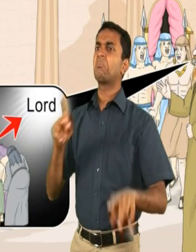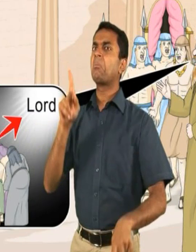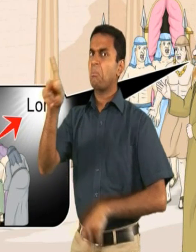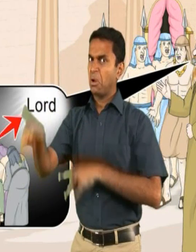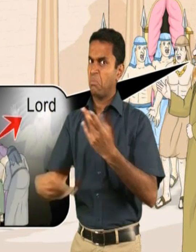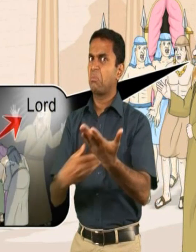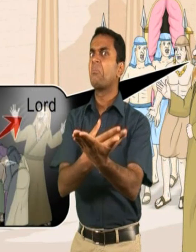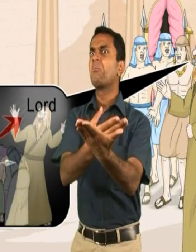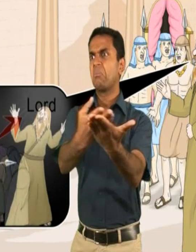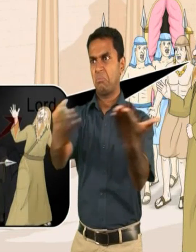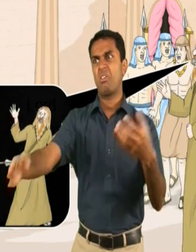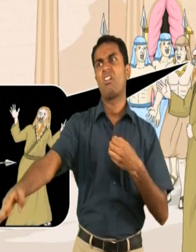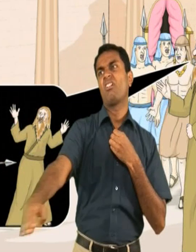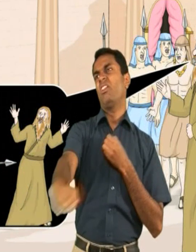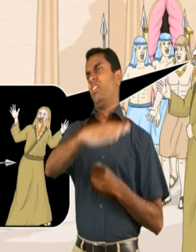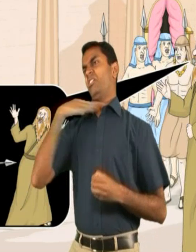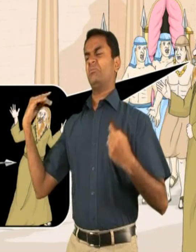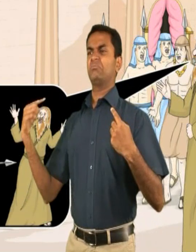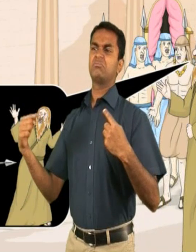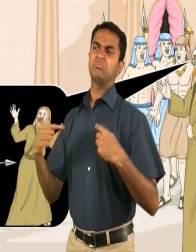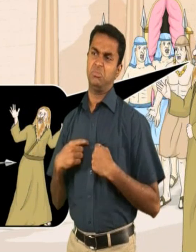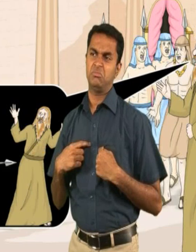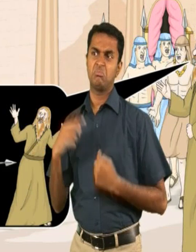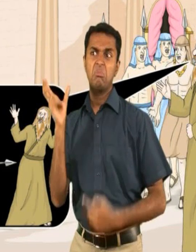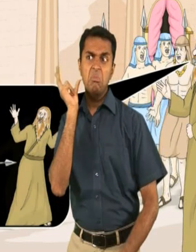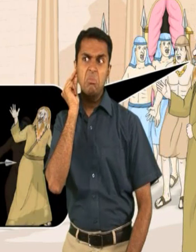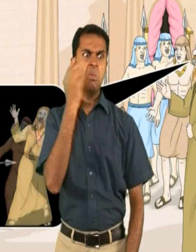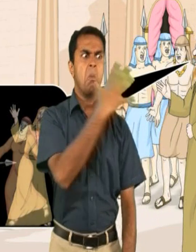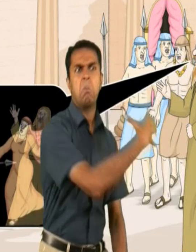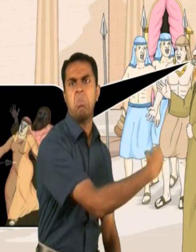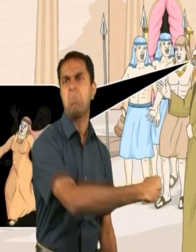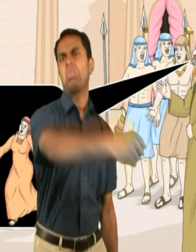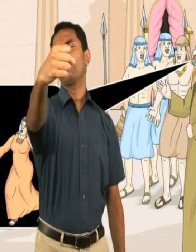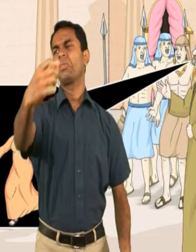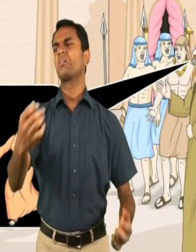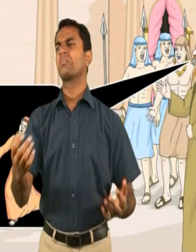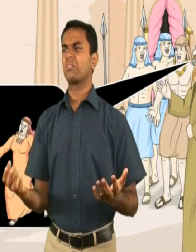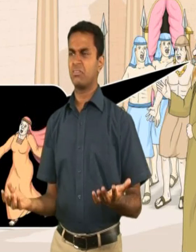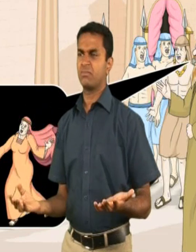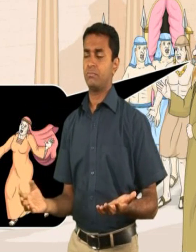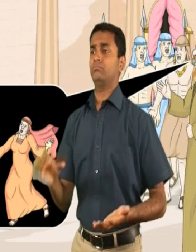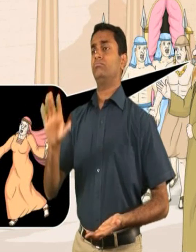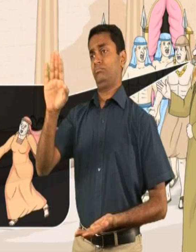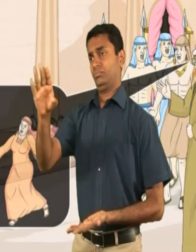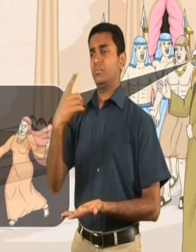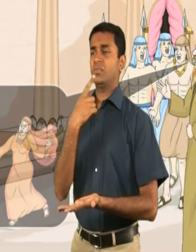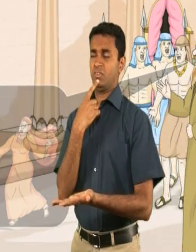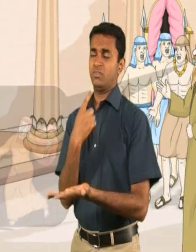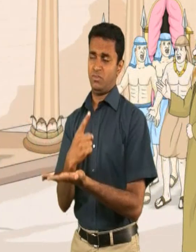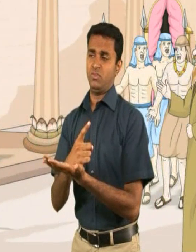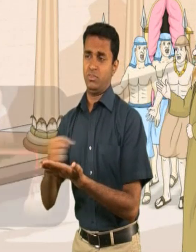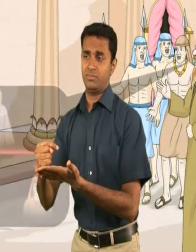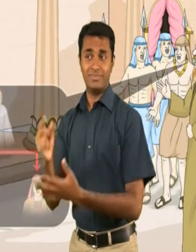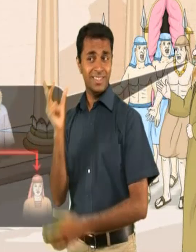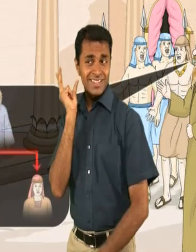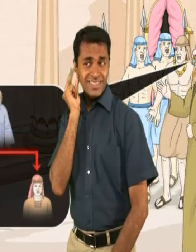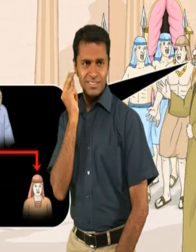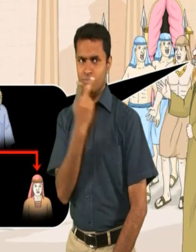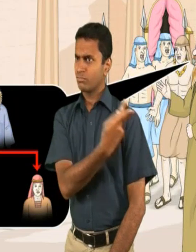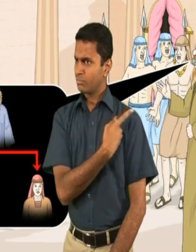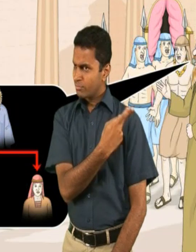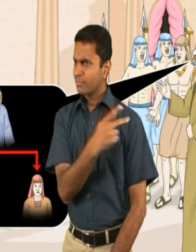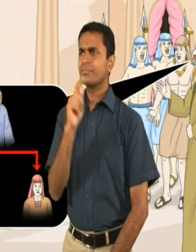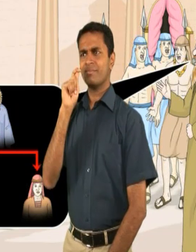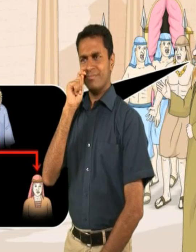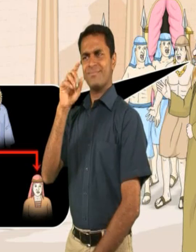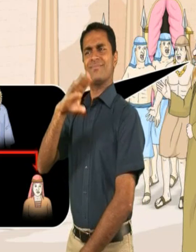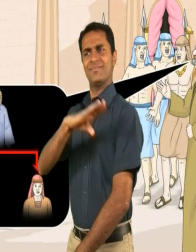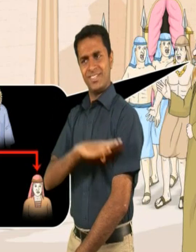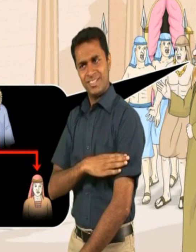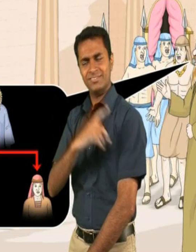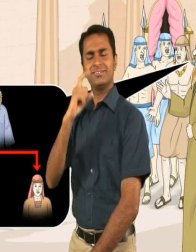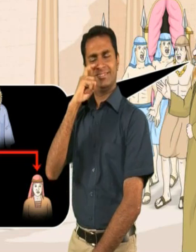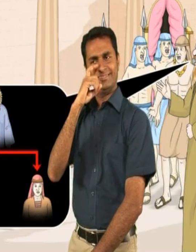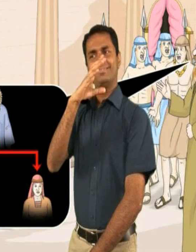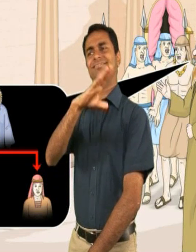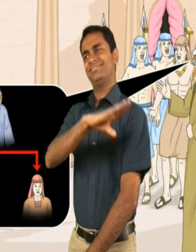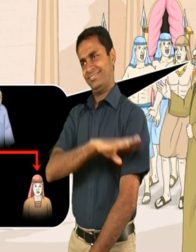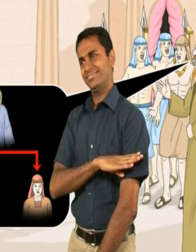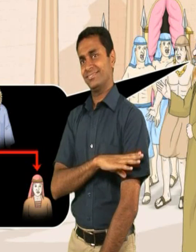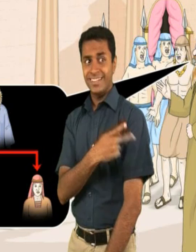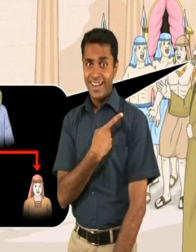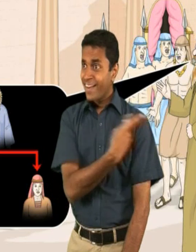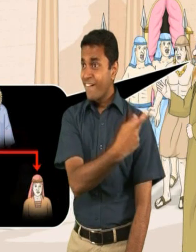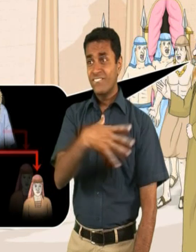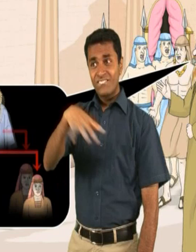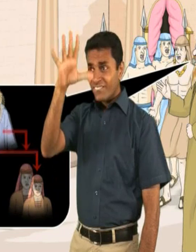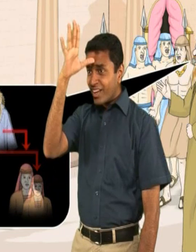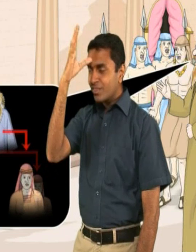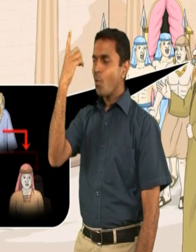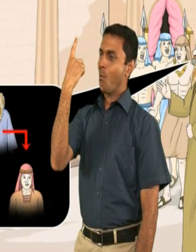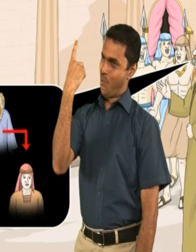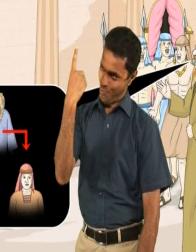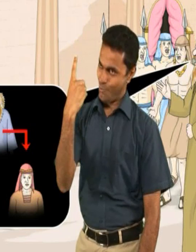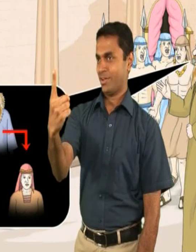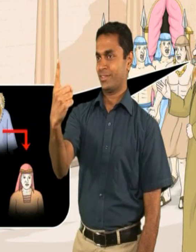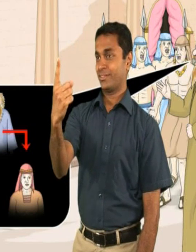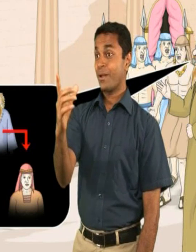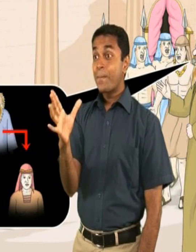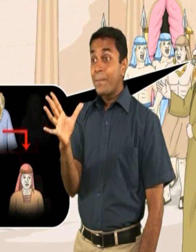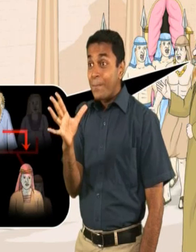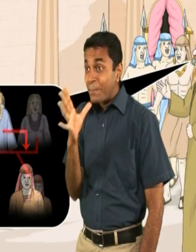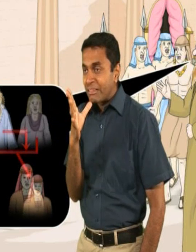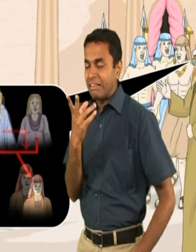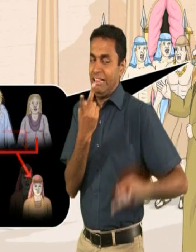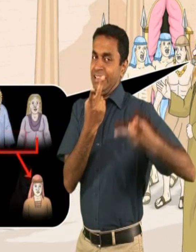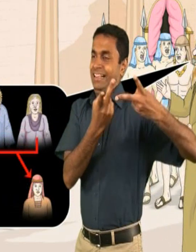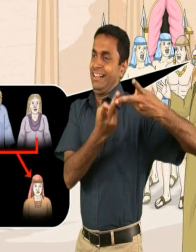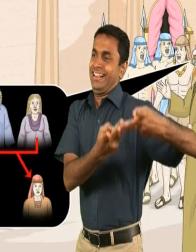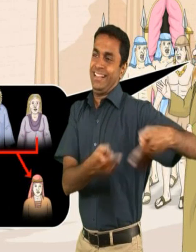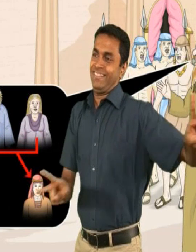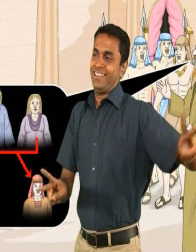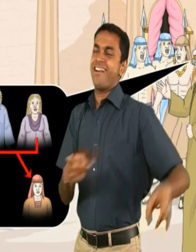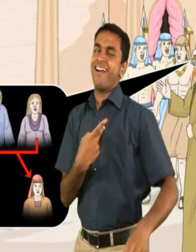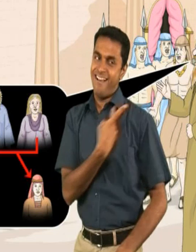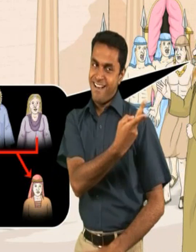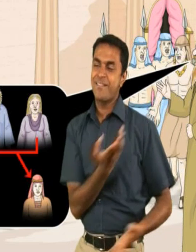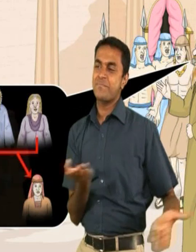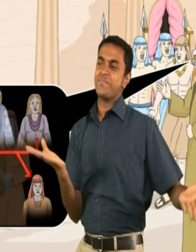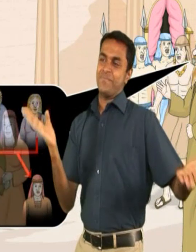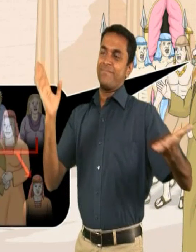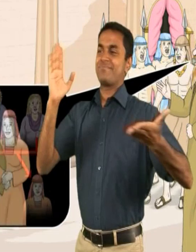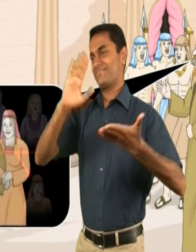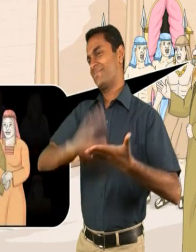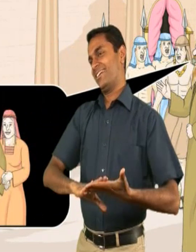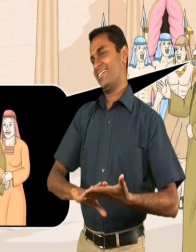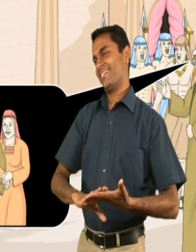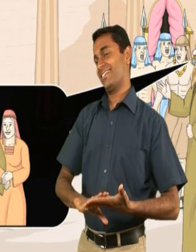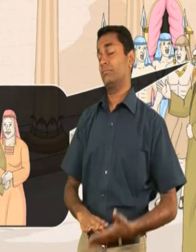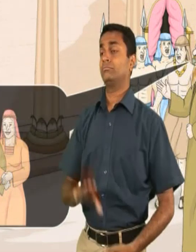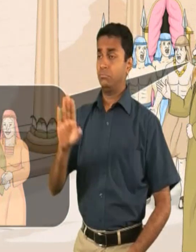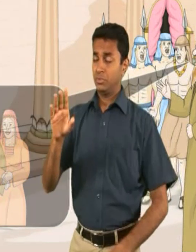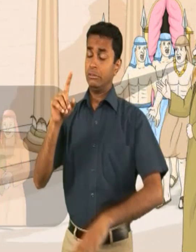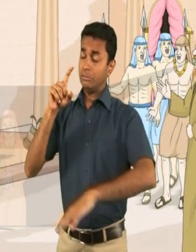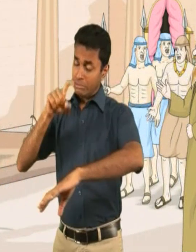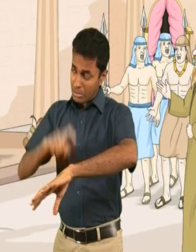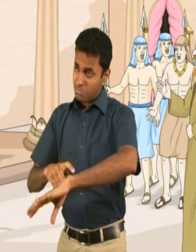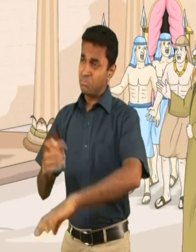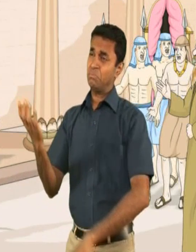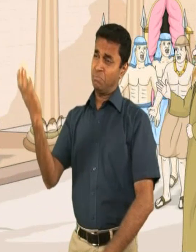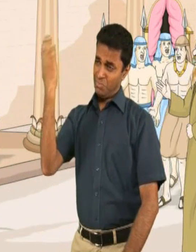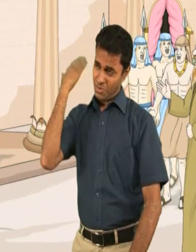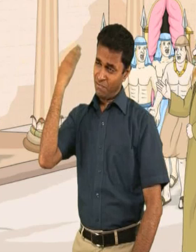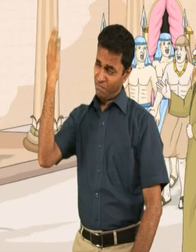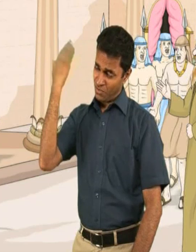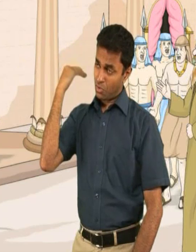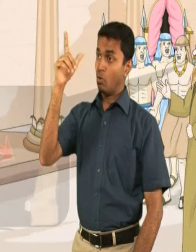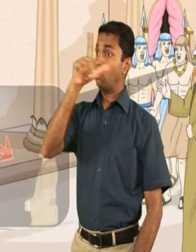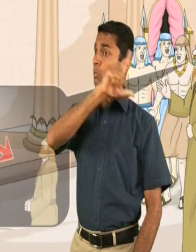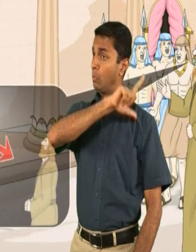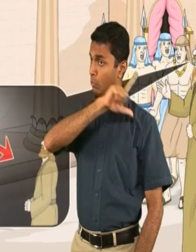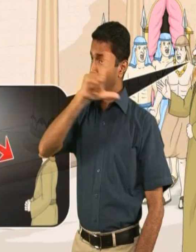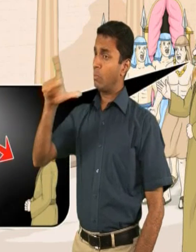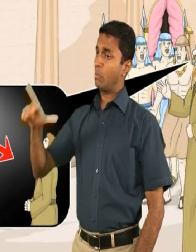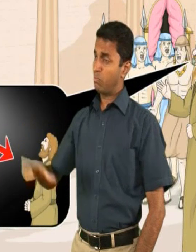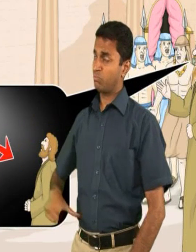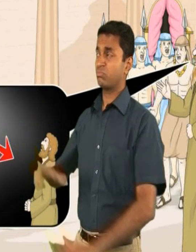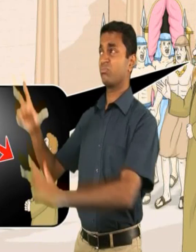They will kill me on account of my wife.’ Besides, she really is my sister, the daughter of my father—though not the daughter of my mother—and she became my wife.